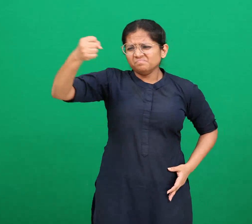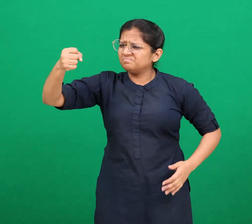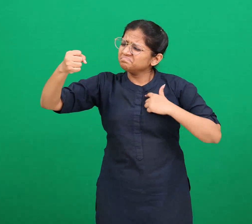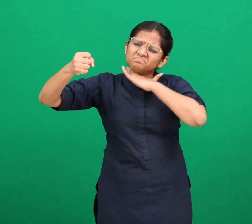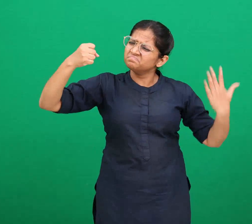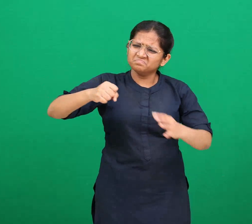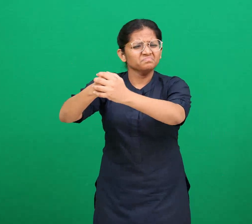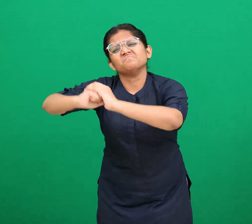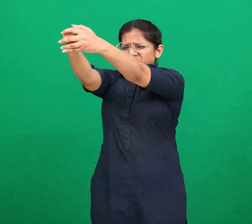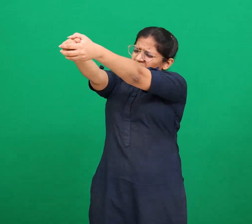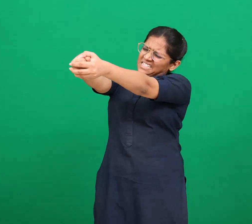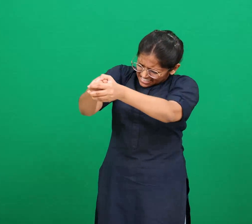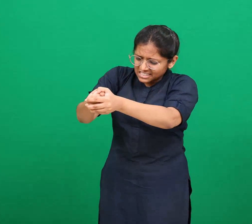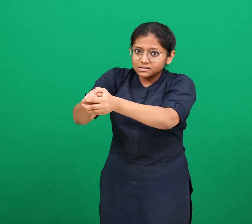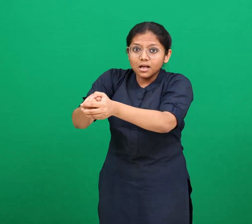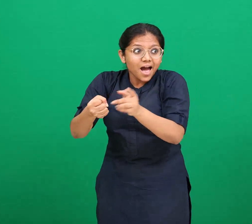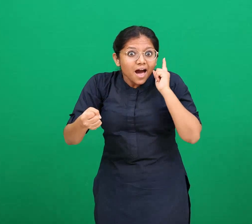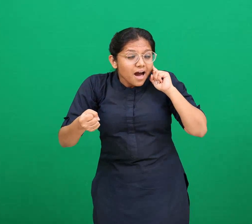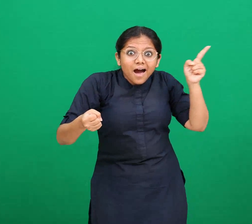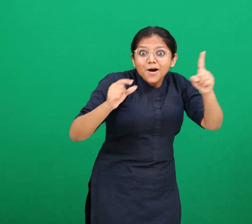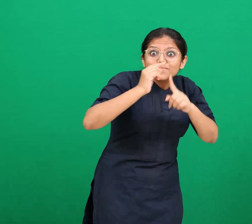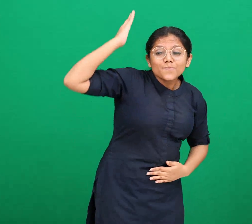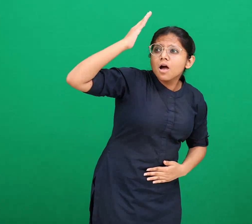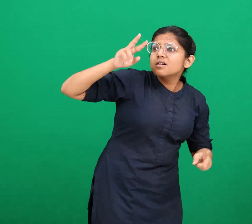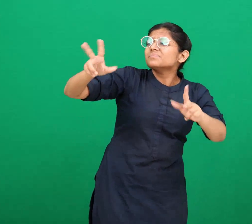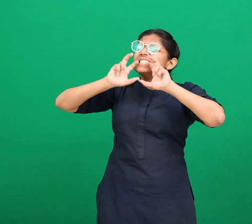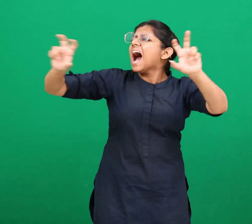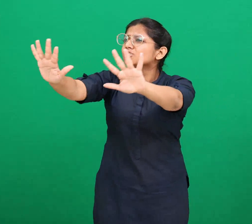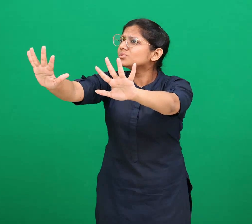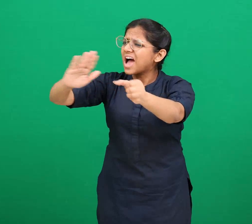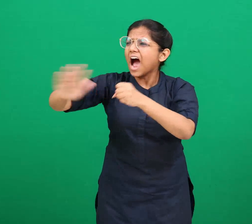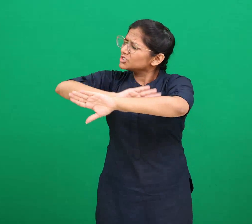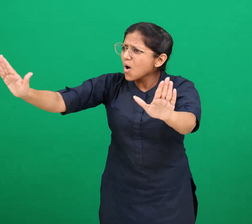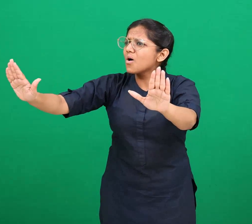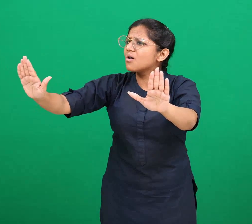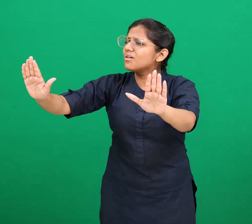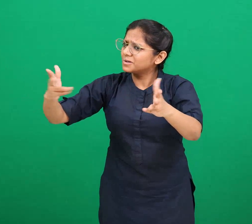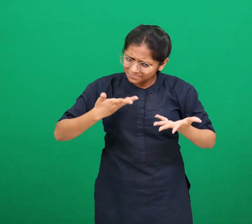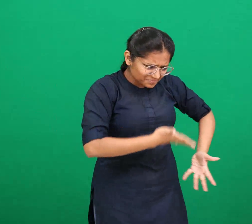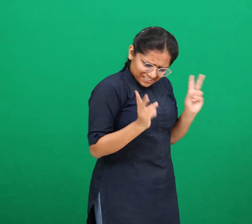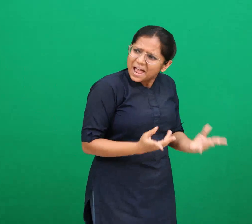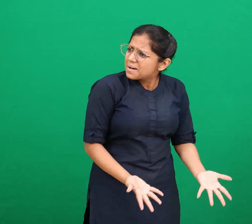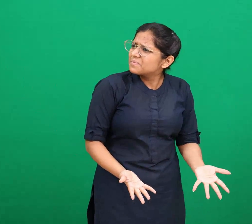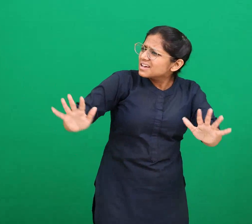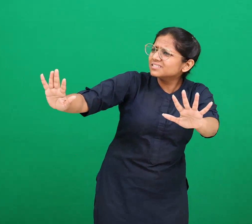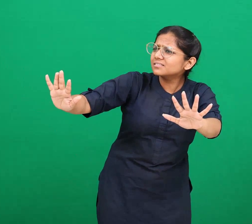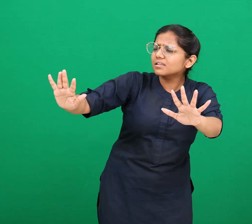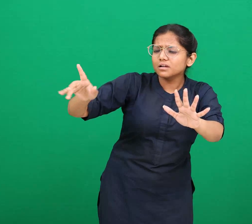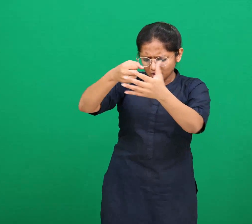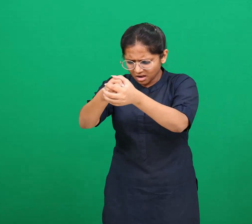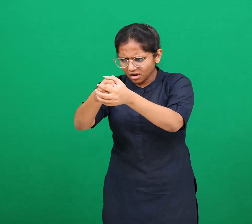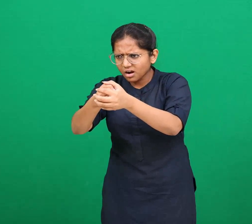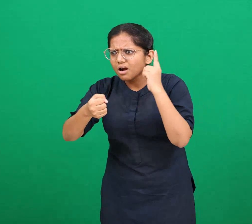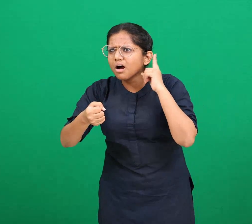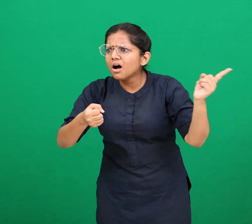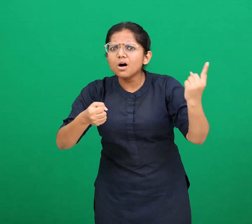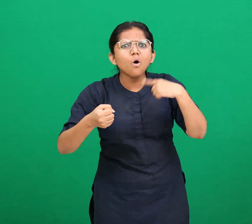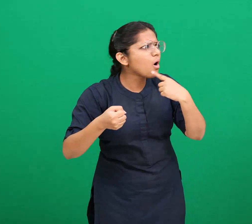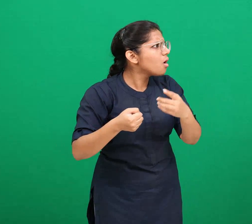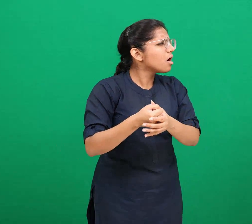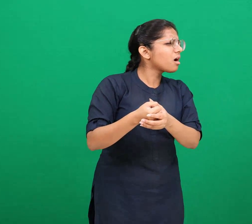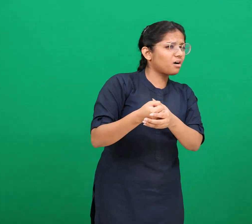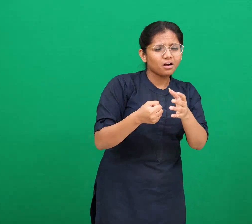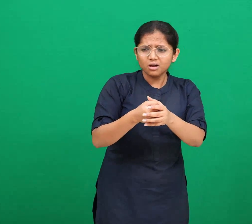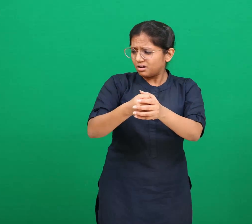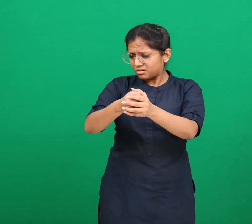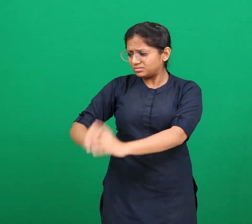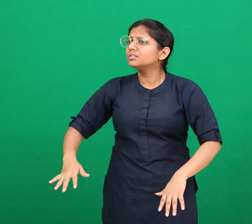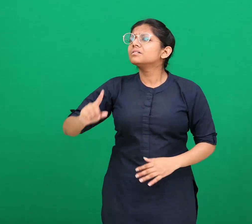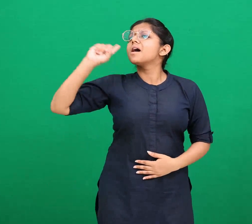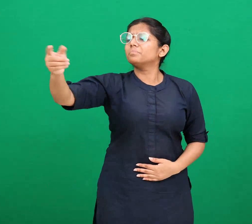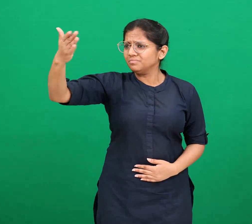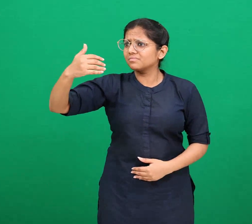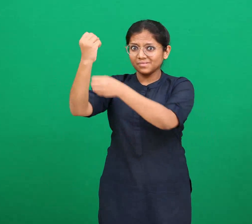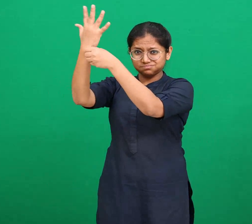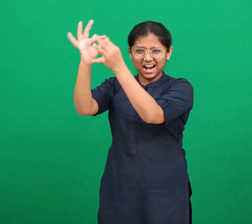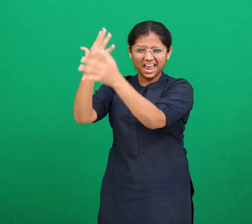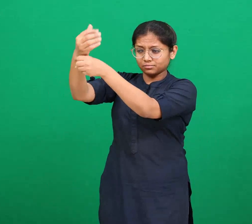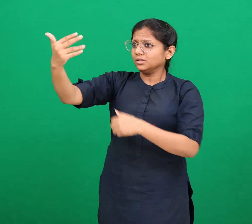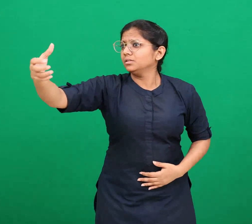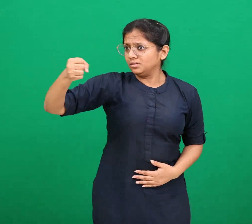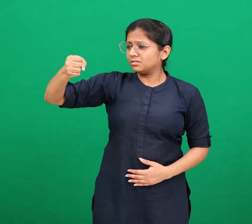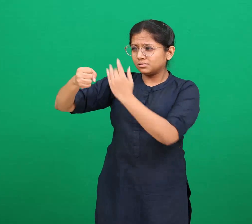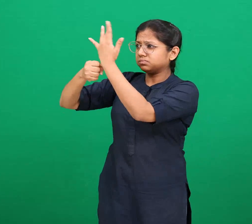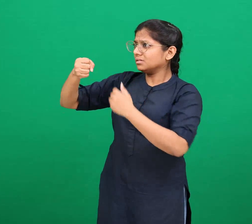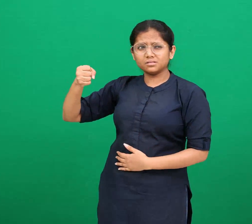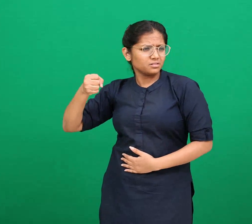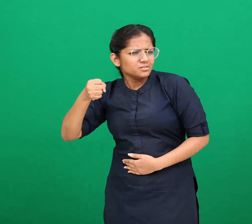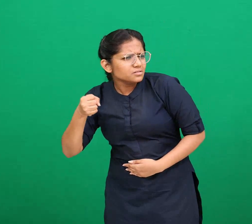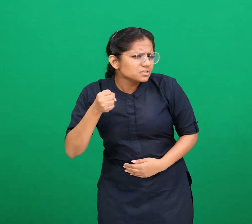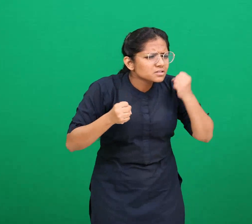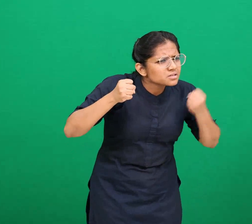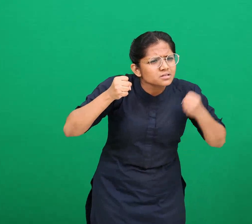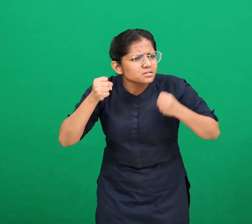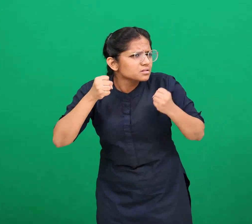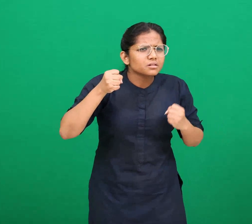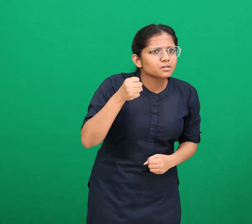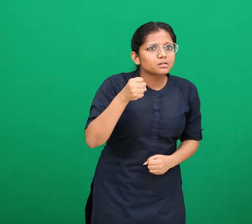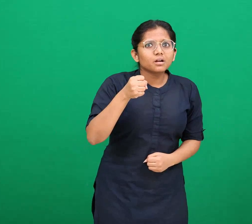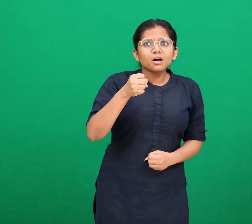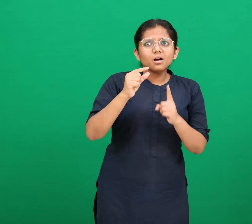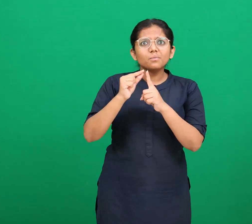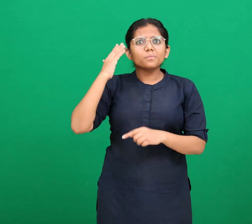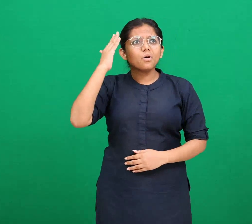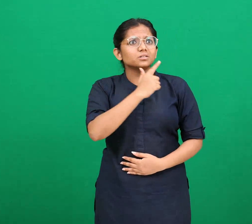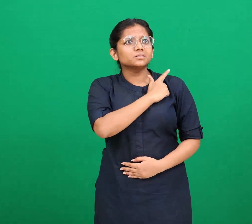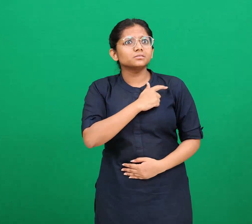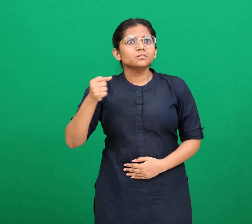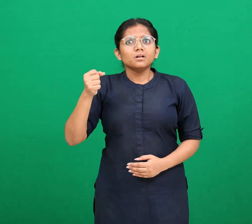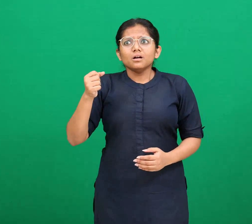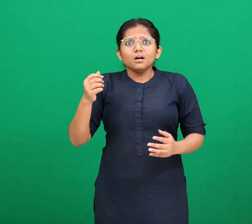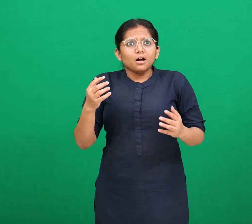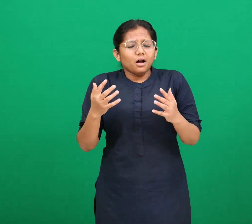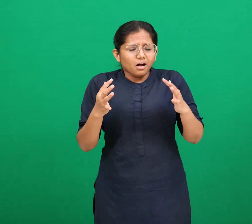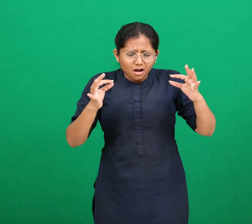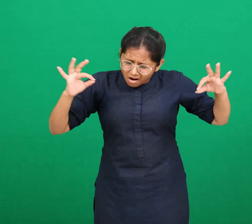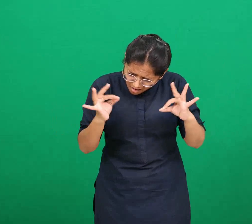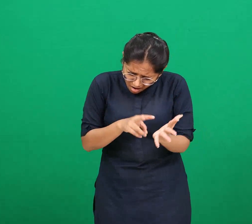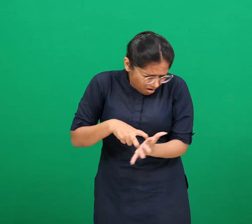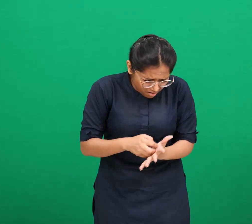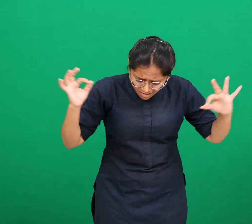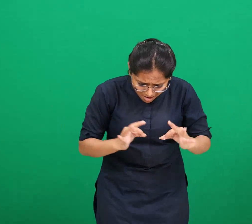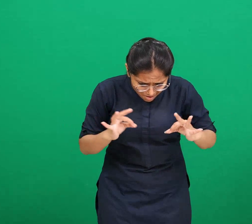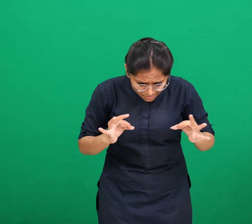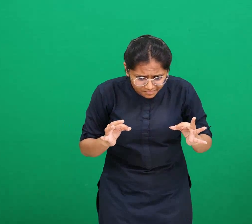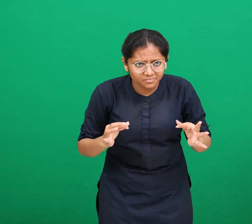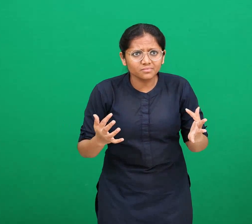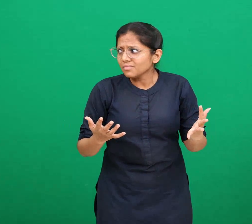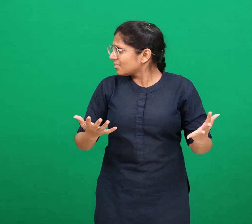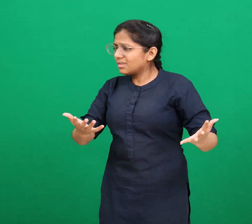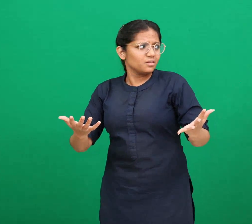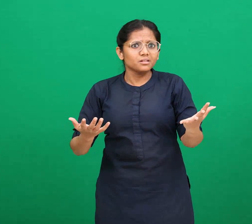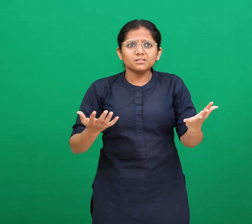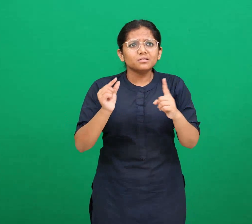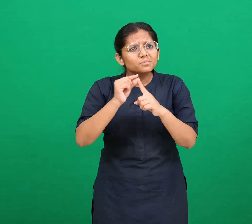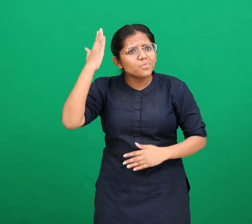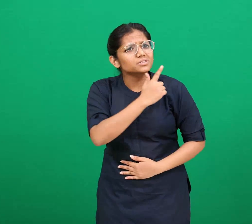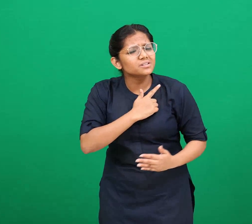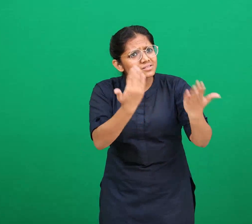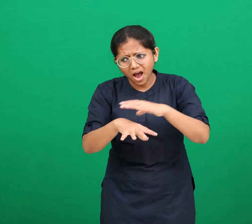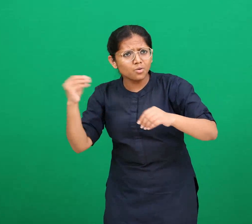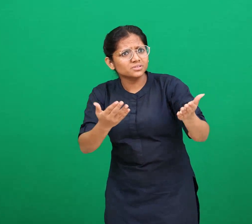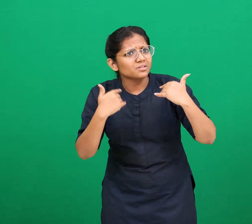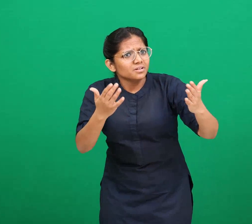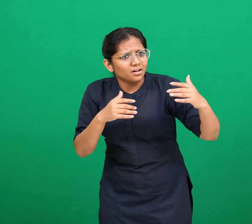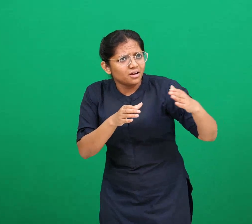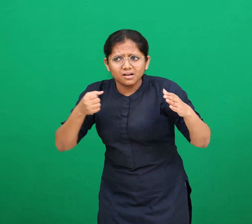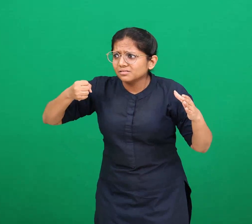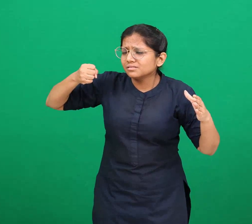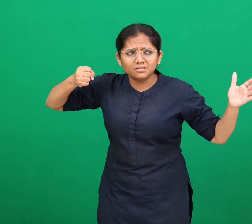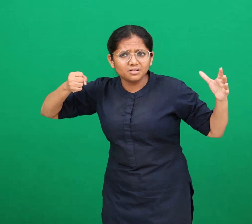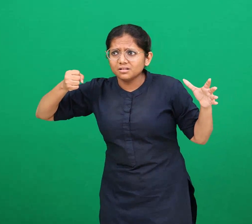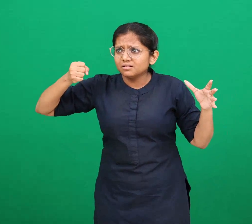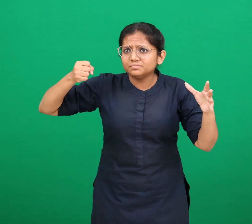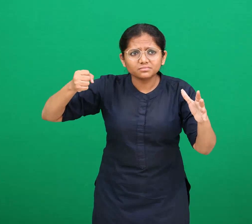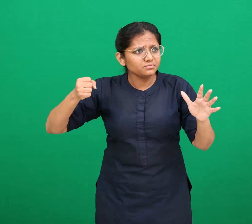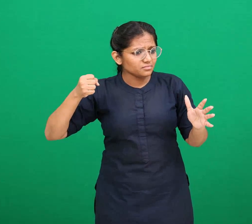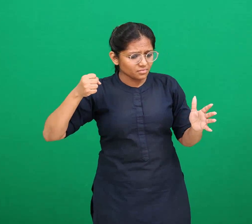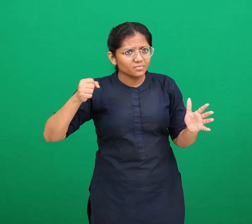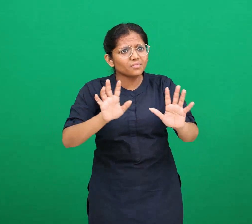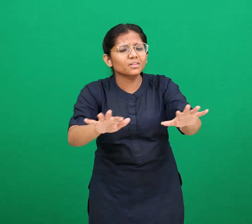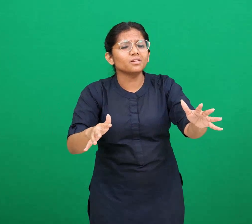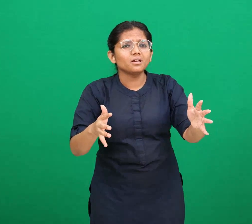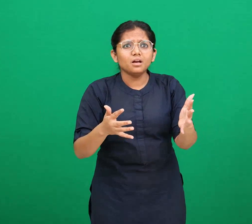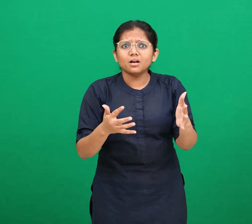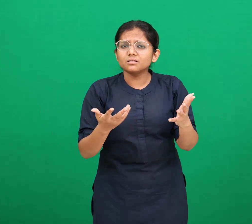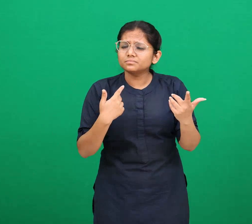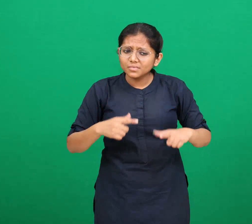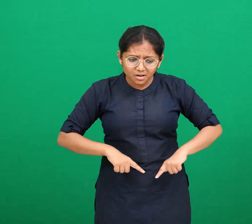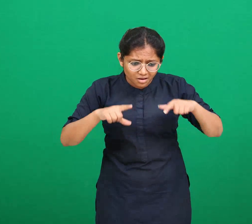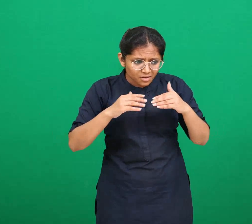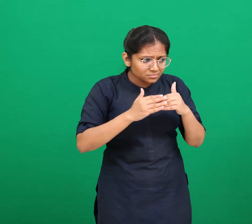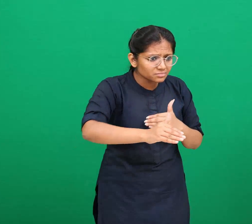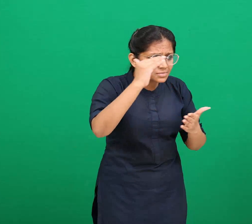But Paul called out in a loud voice, "Do not harm yourself! We are all here!" Calling for lights, the jailer rushed in and fell trembling before Paul and Silas.